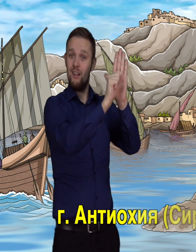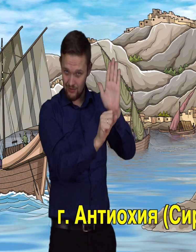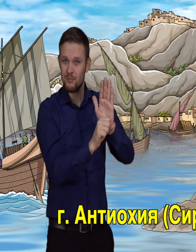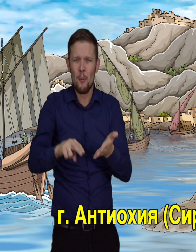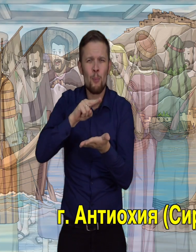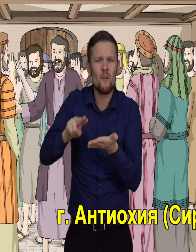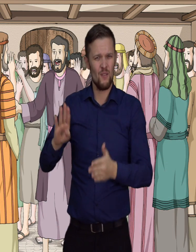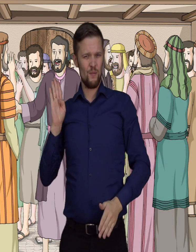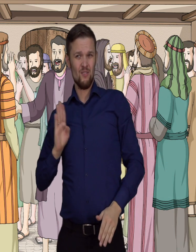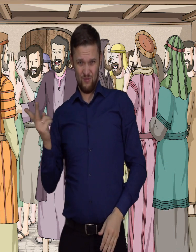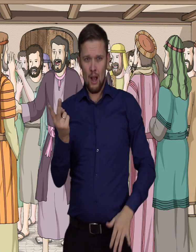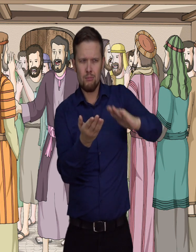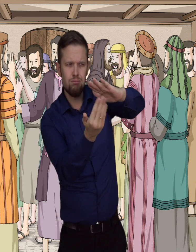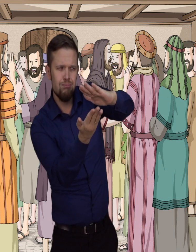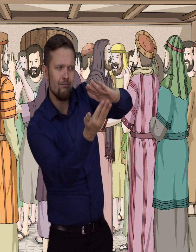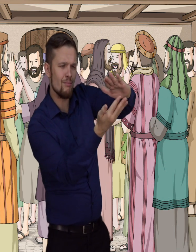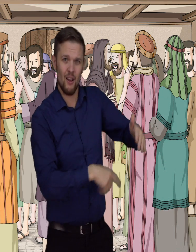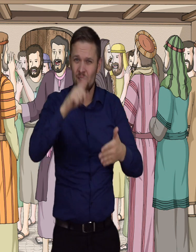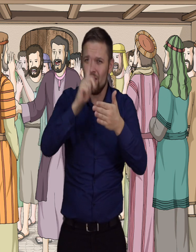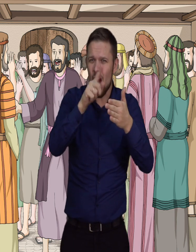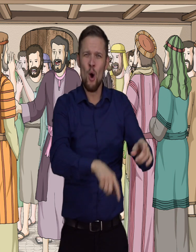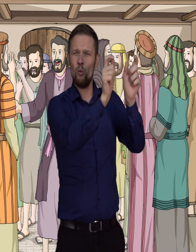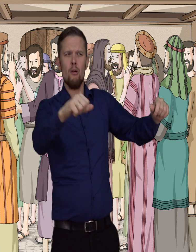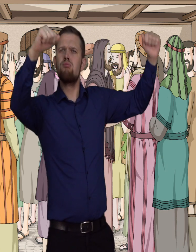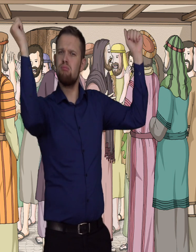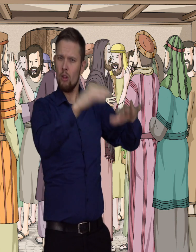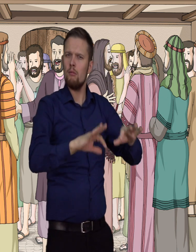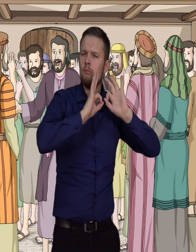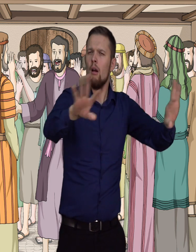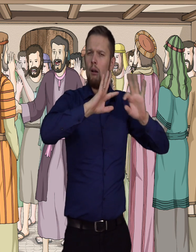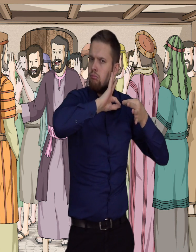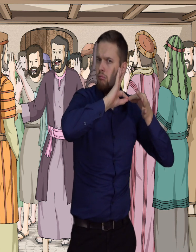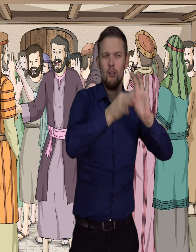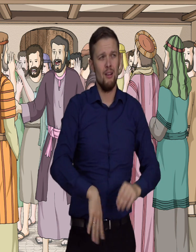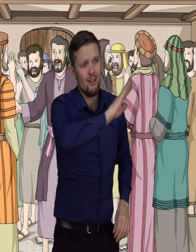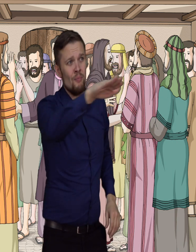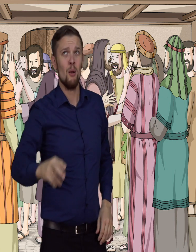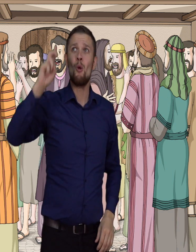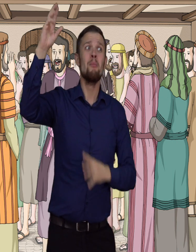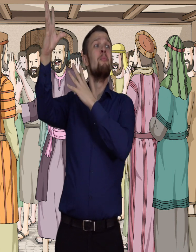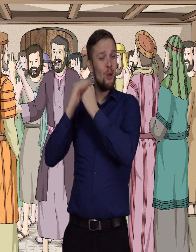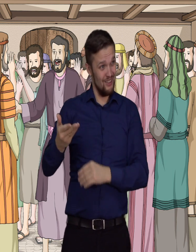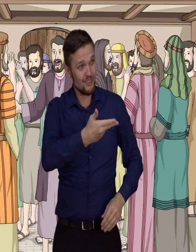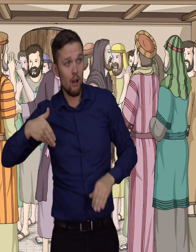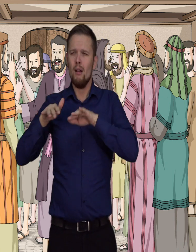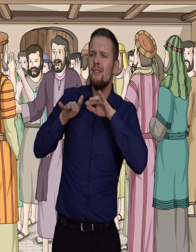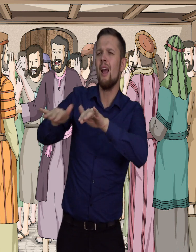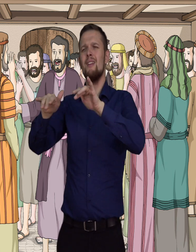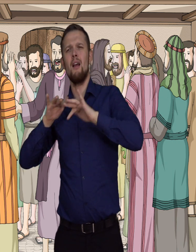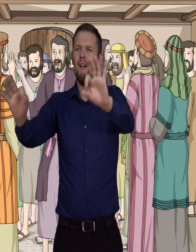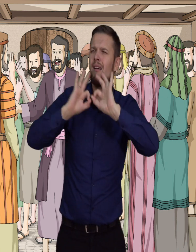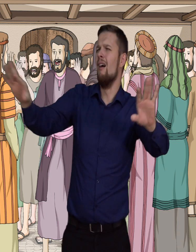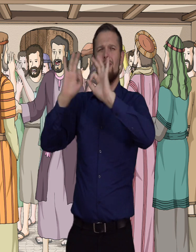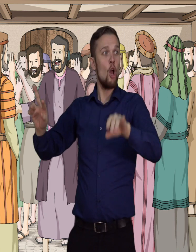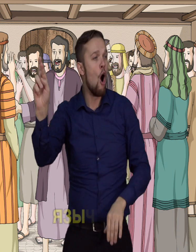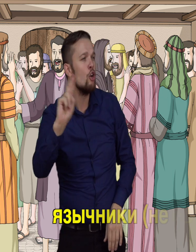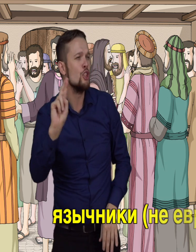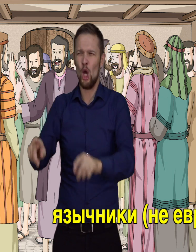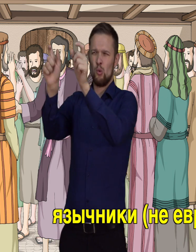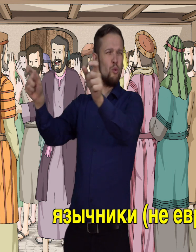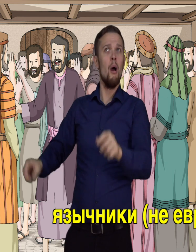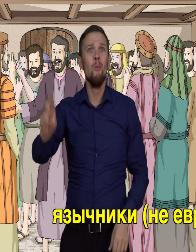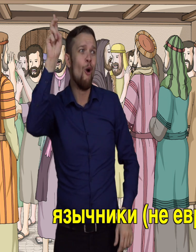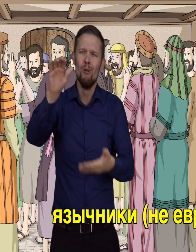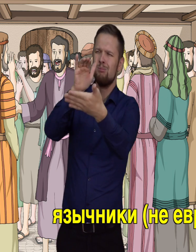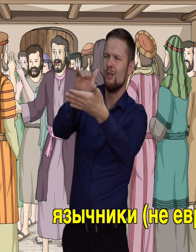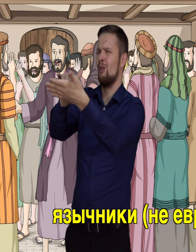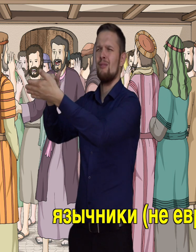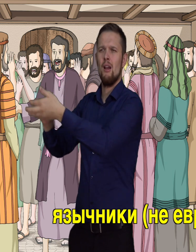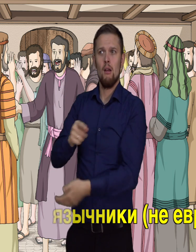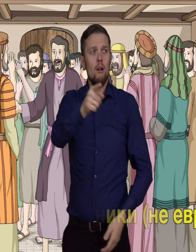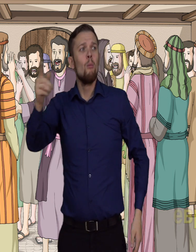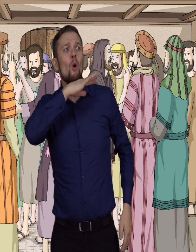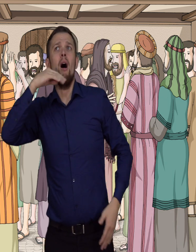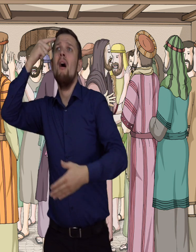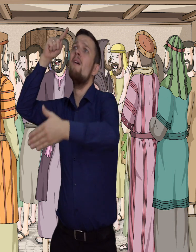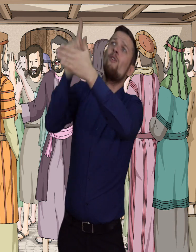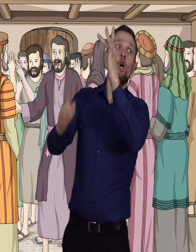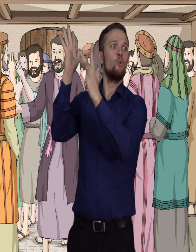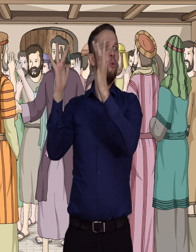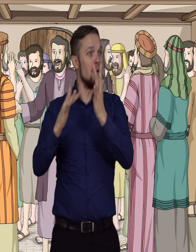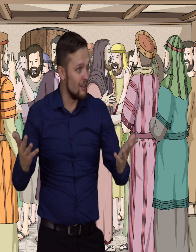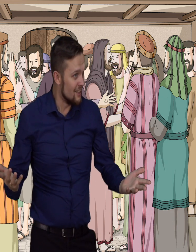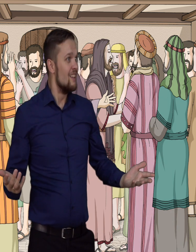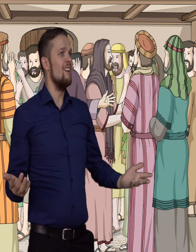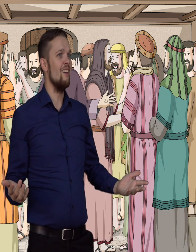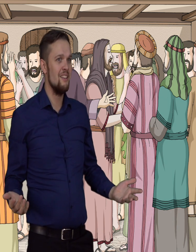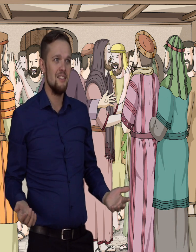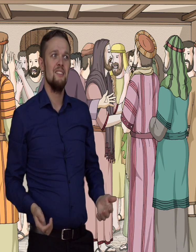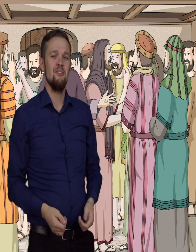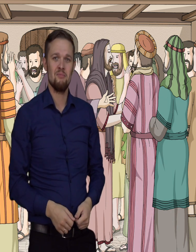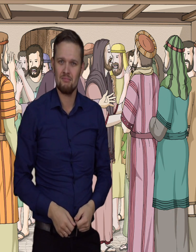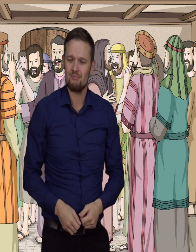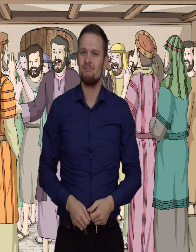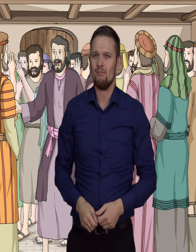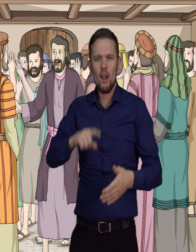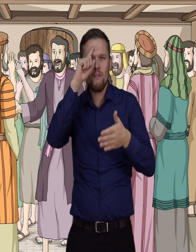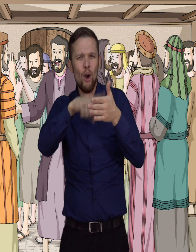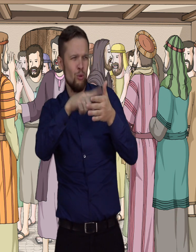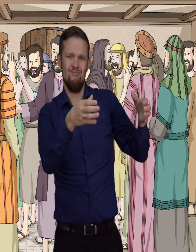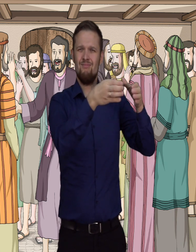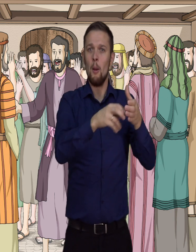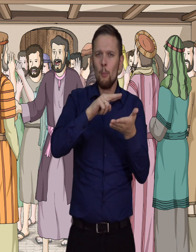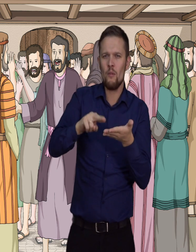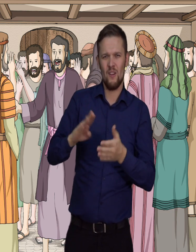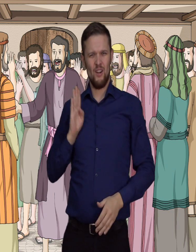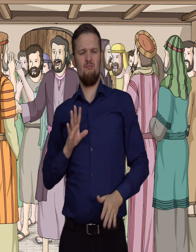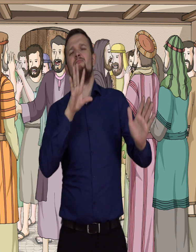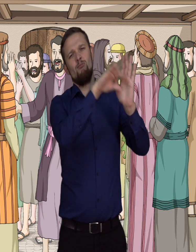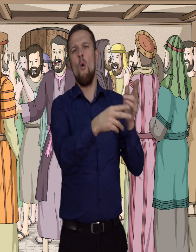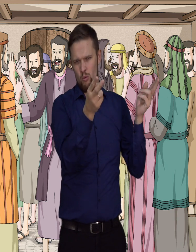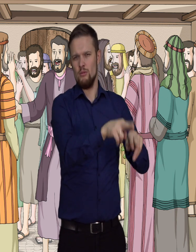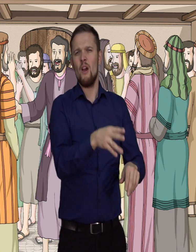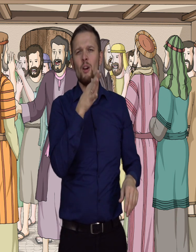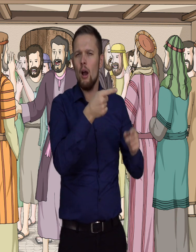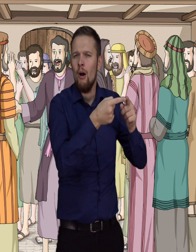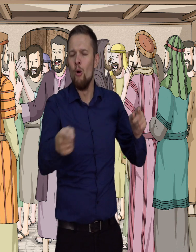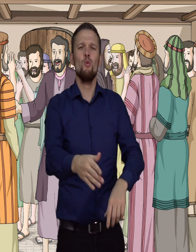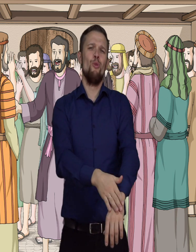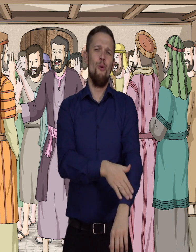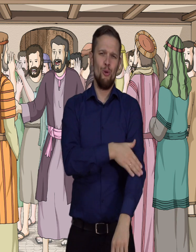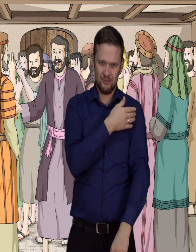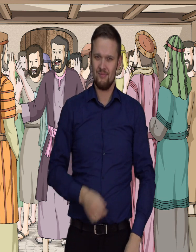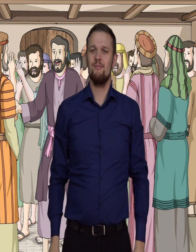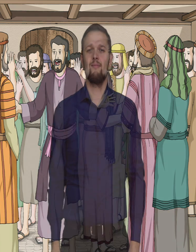When they arrived, they gathered the church together and reported all that God had done through them, and how He had opened the door of faith to the Gentiles.